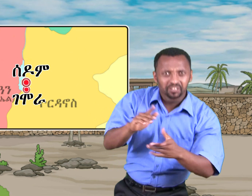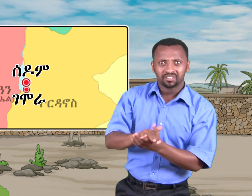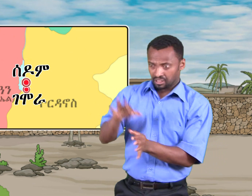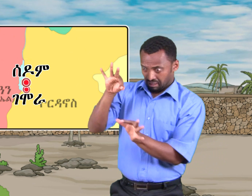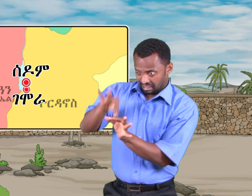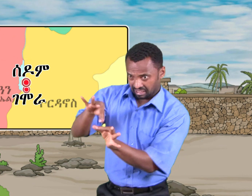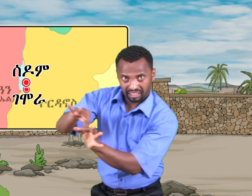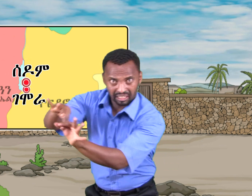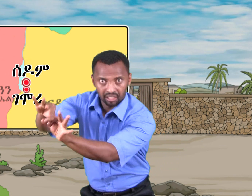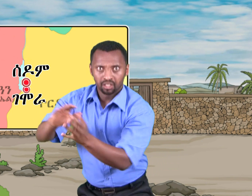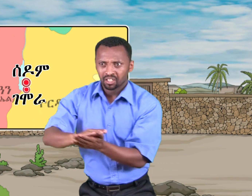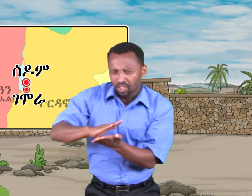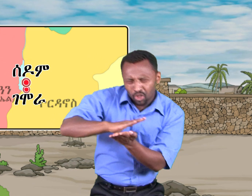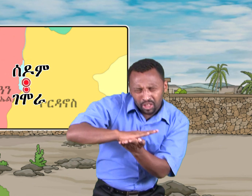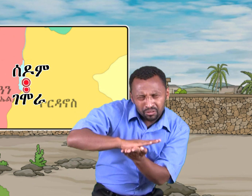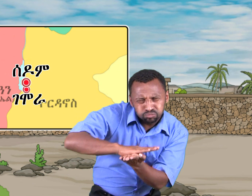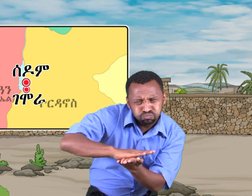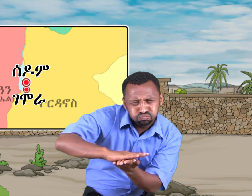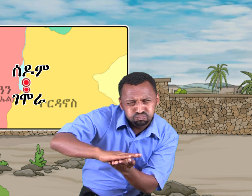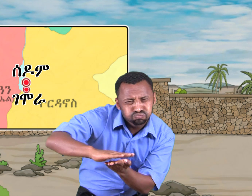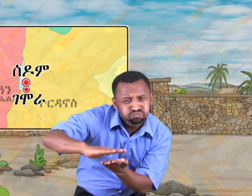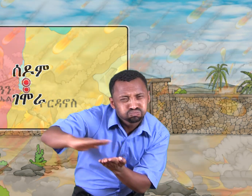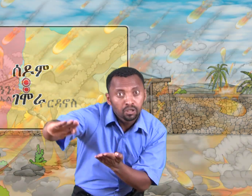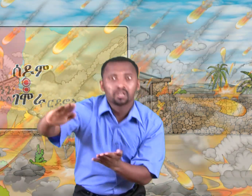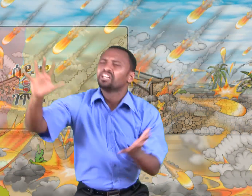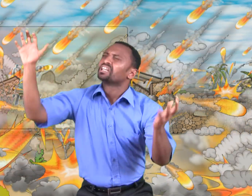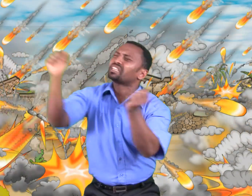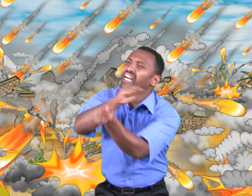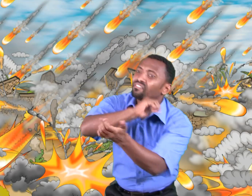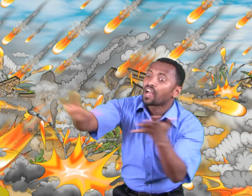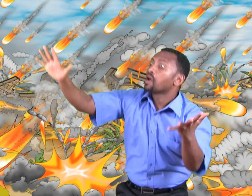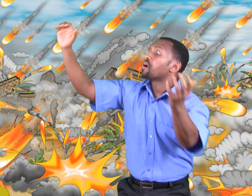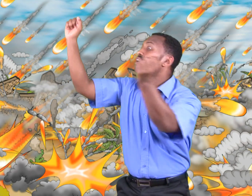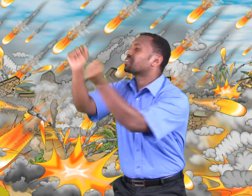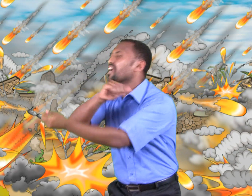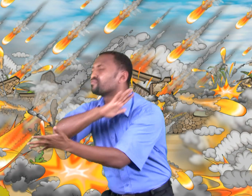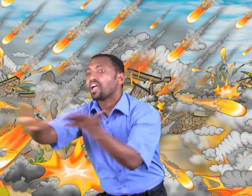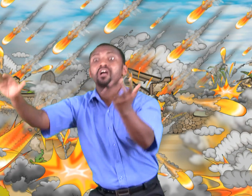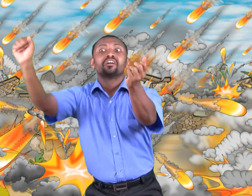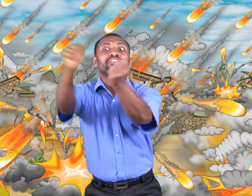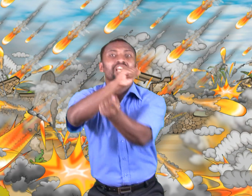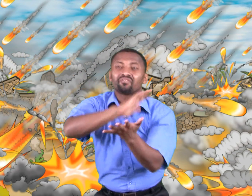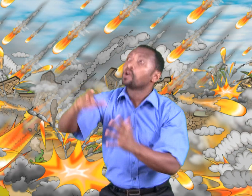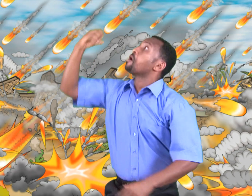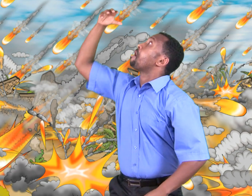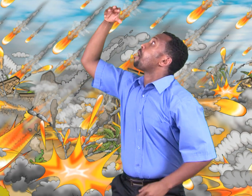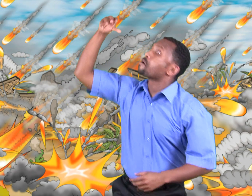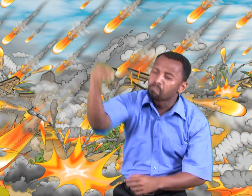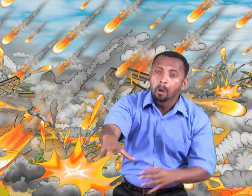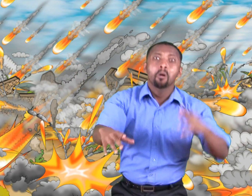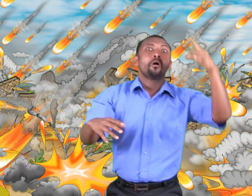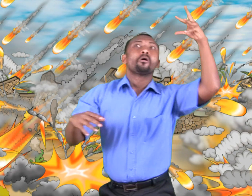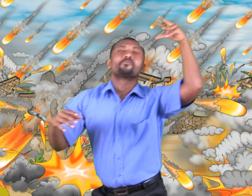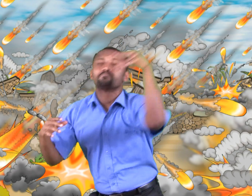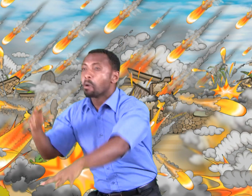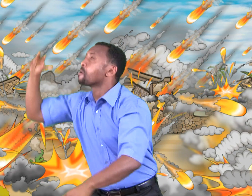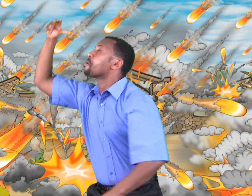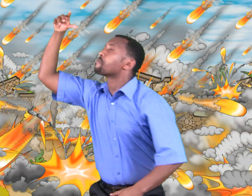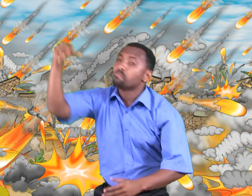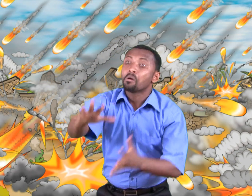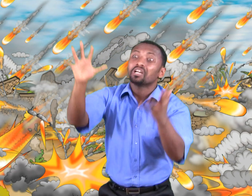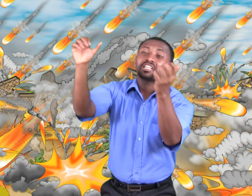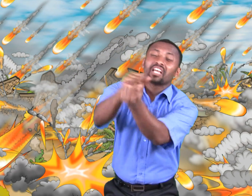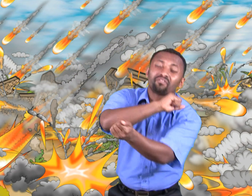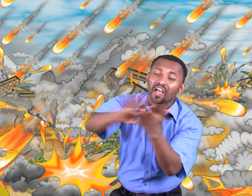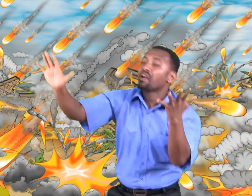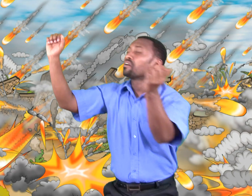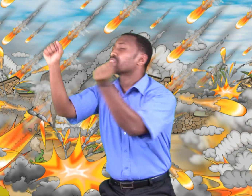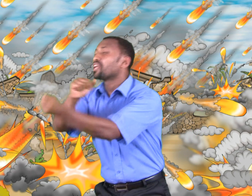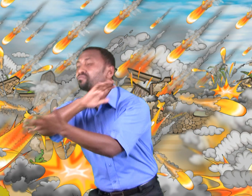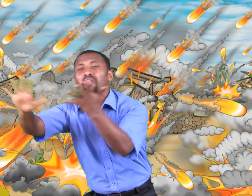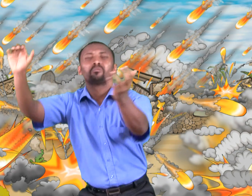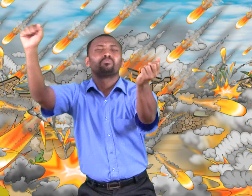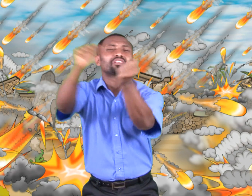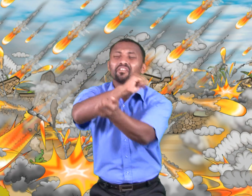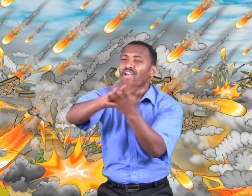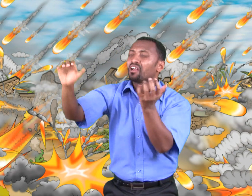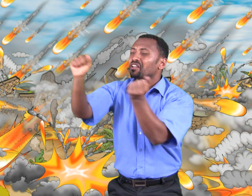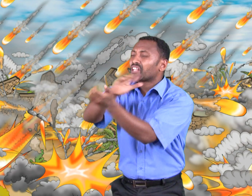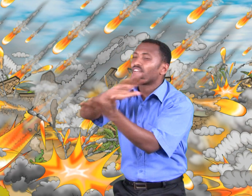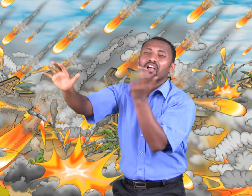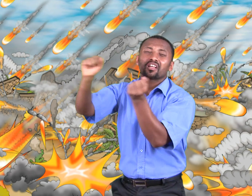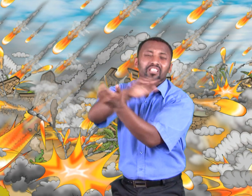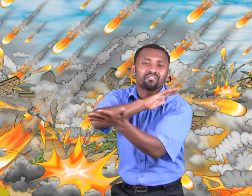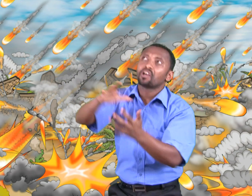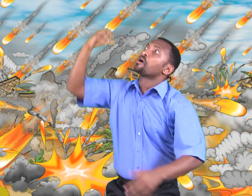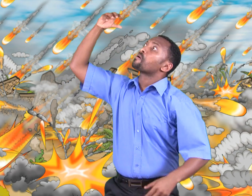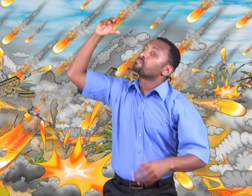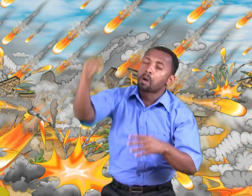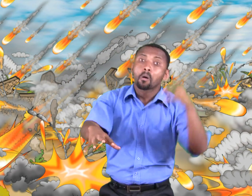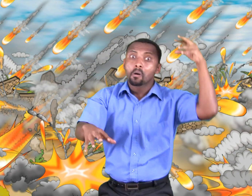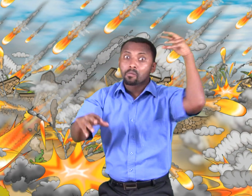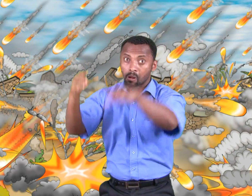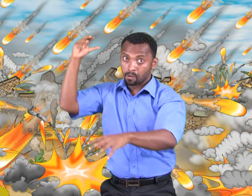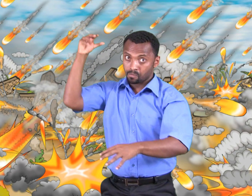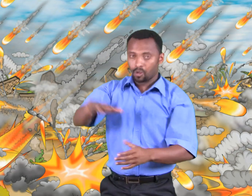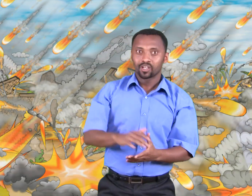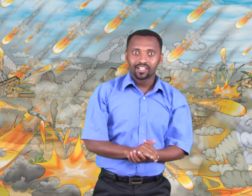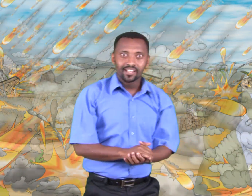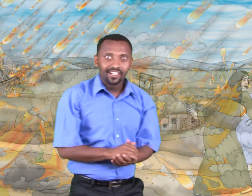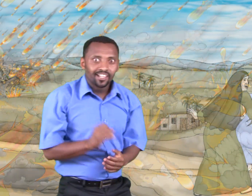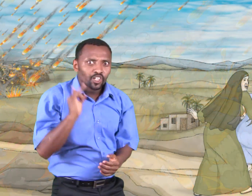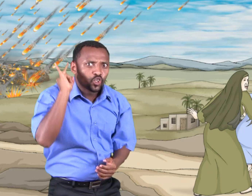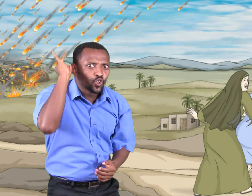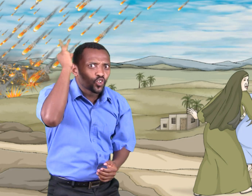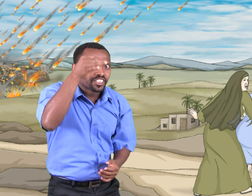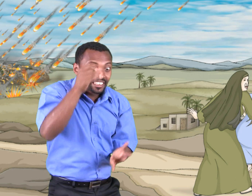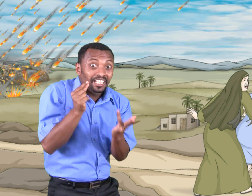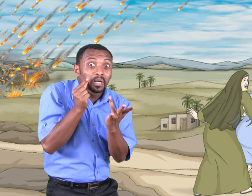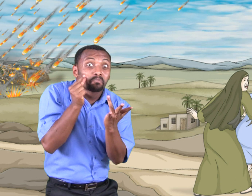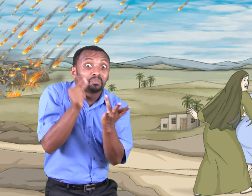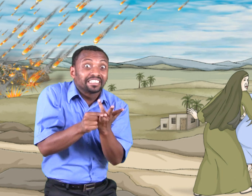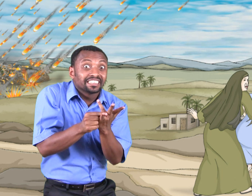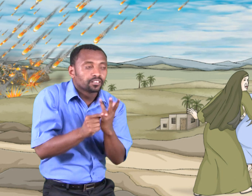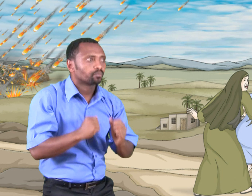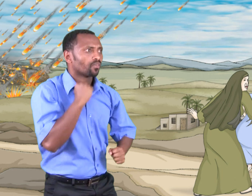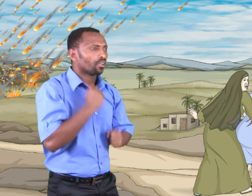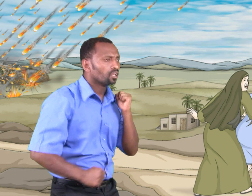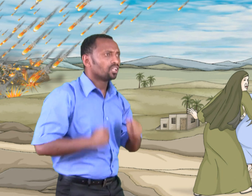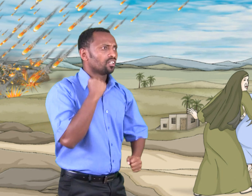Thus He destroyed these cities and the entire plain, including all the inhabitants of the cities and everything that grew on the ground.